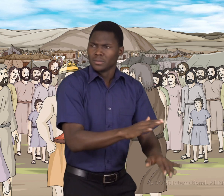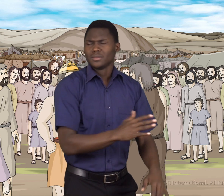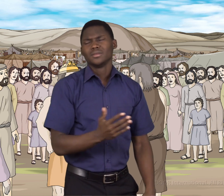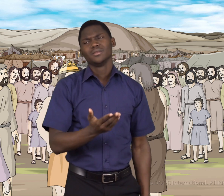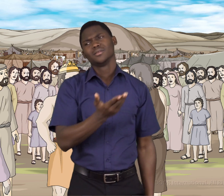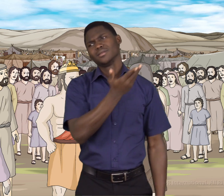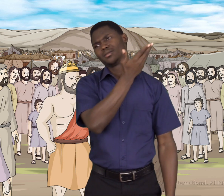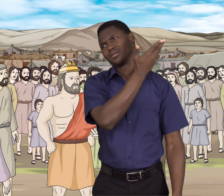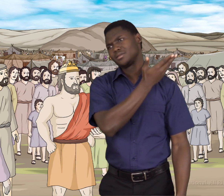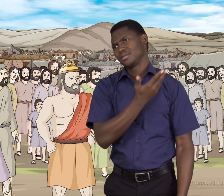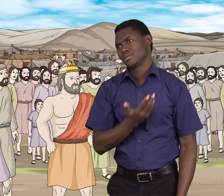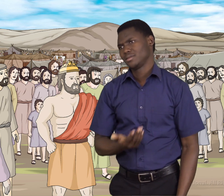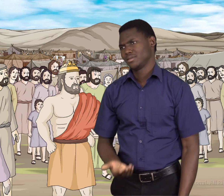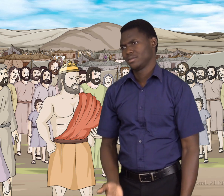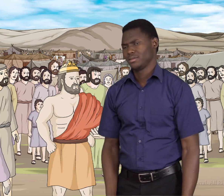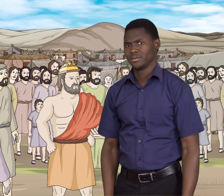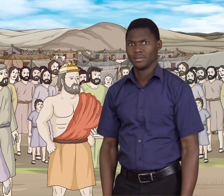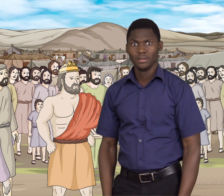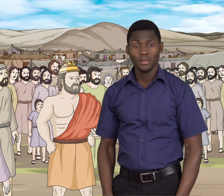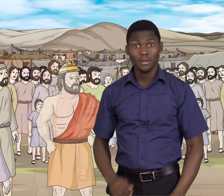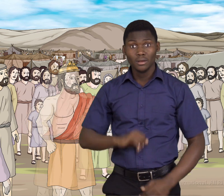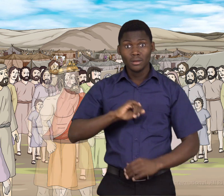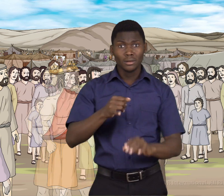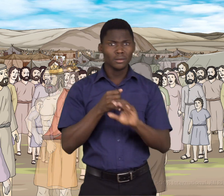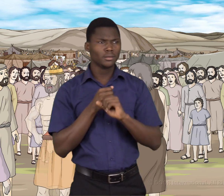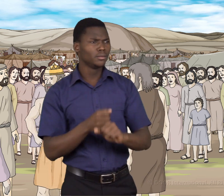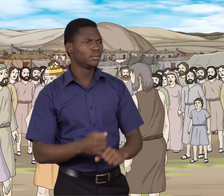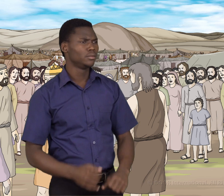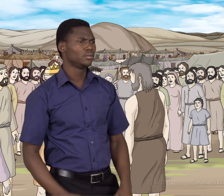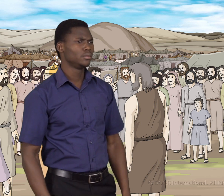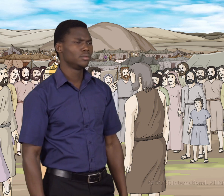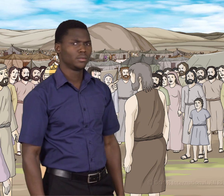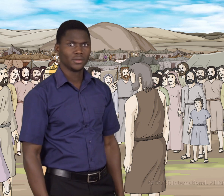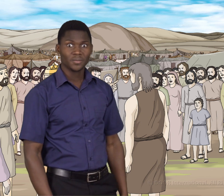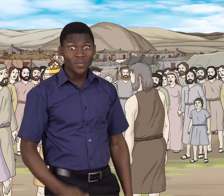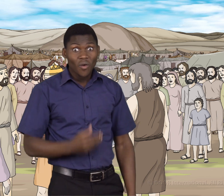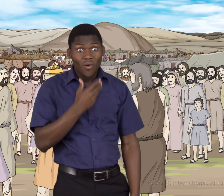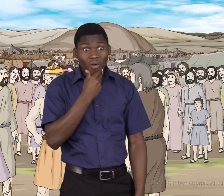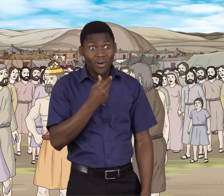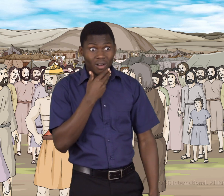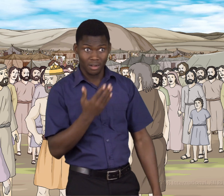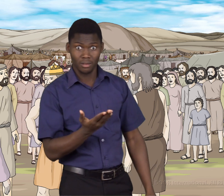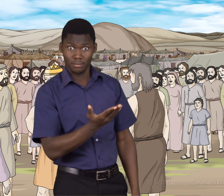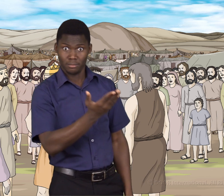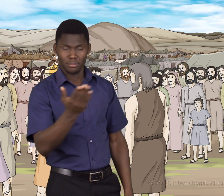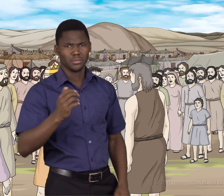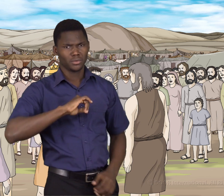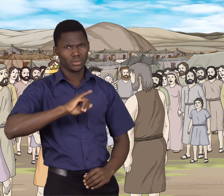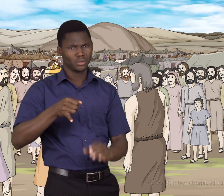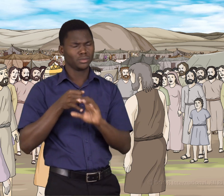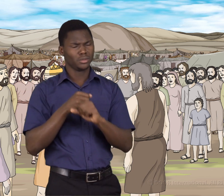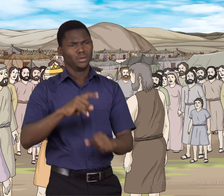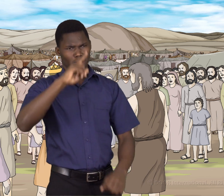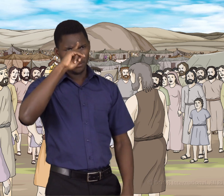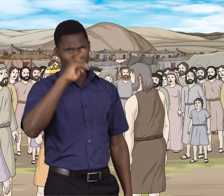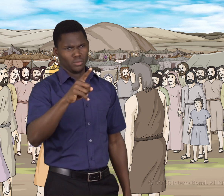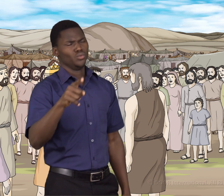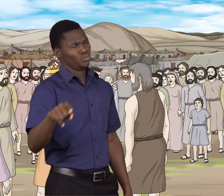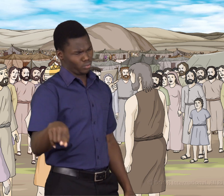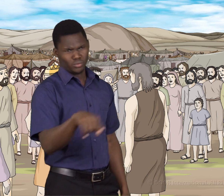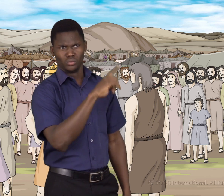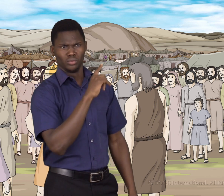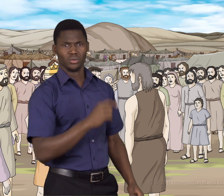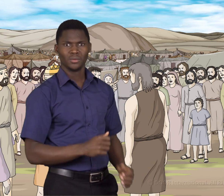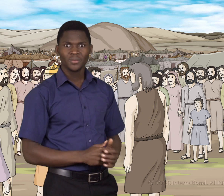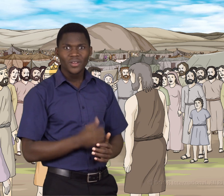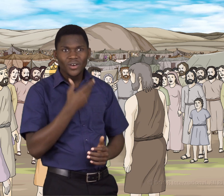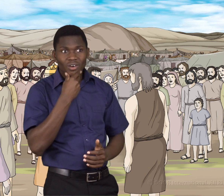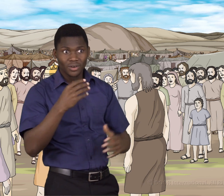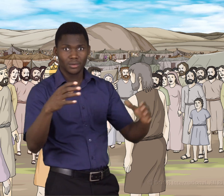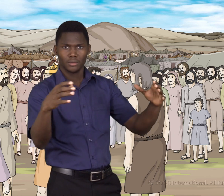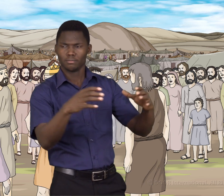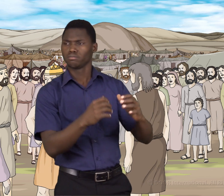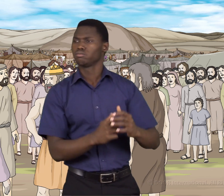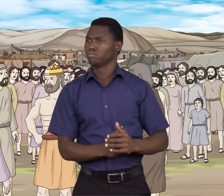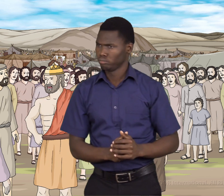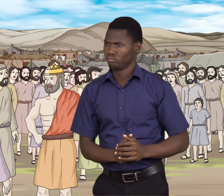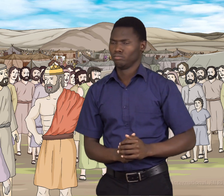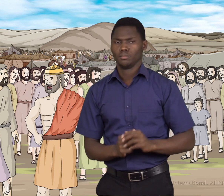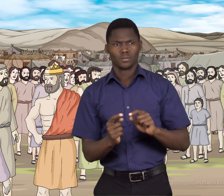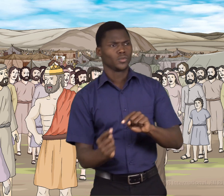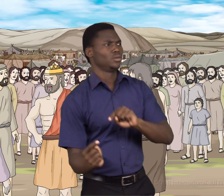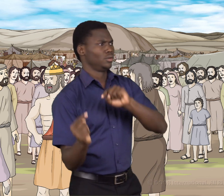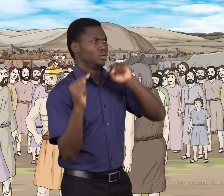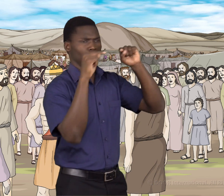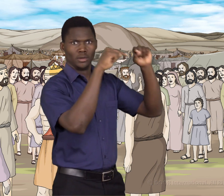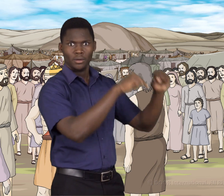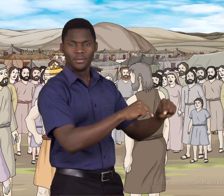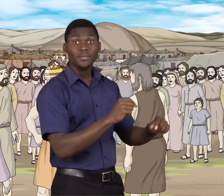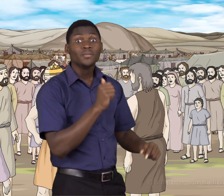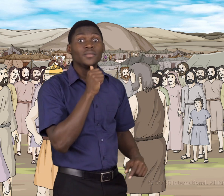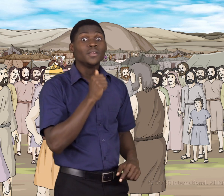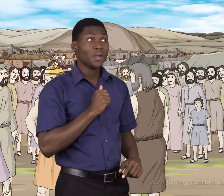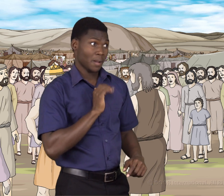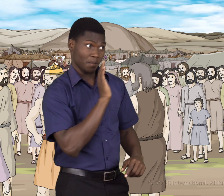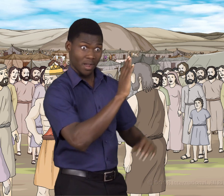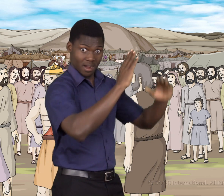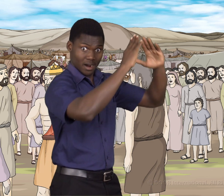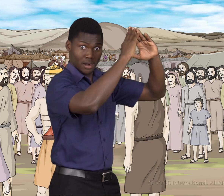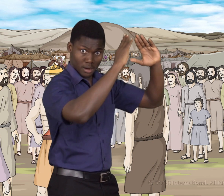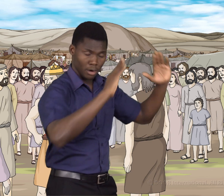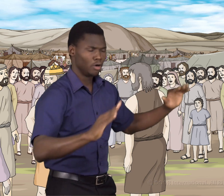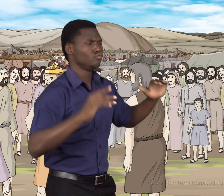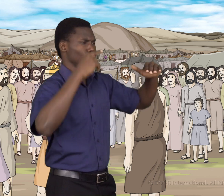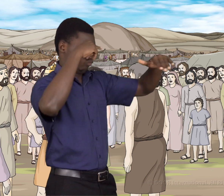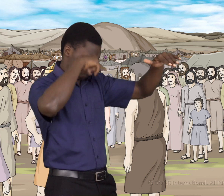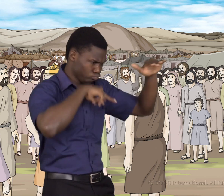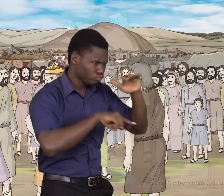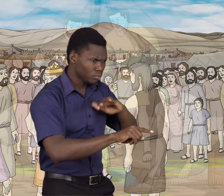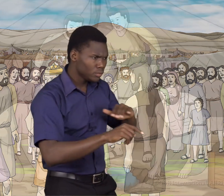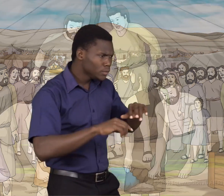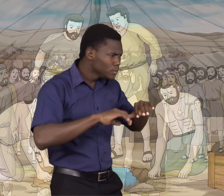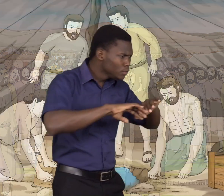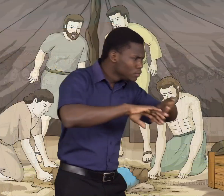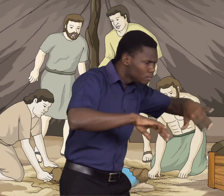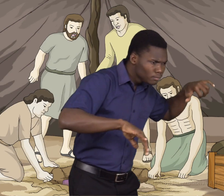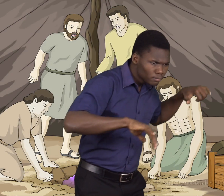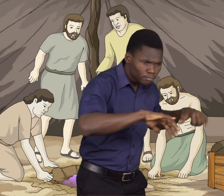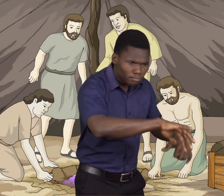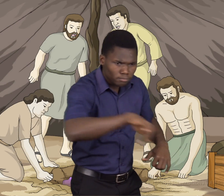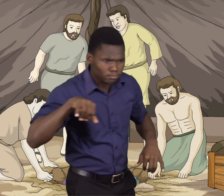They are hidden in the ground inside my tent, with the silver underneath.”